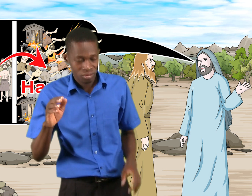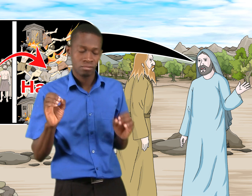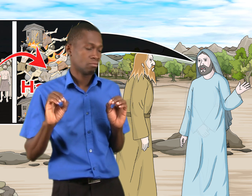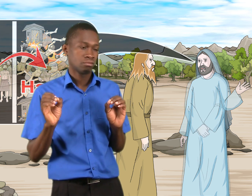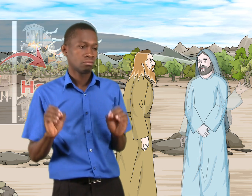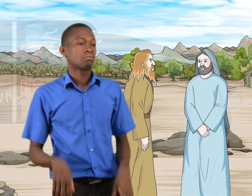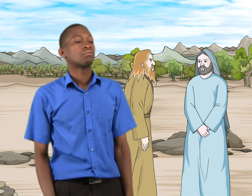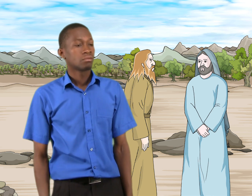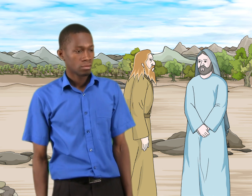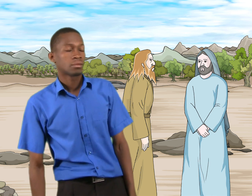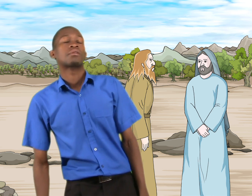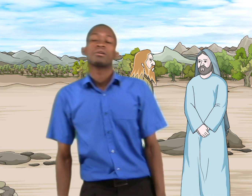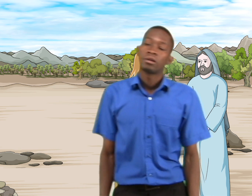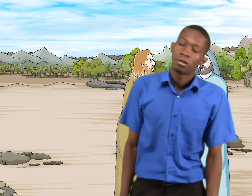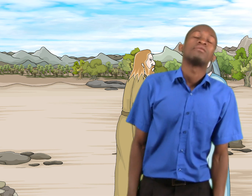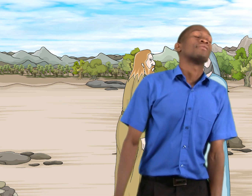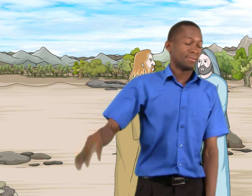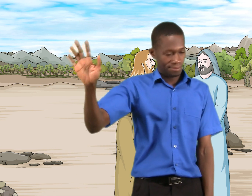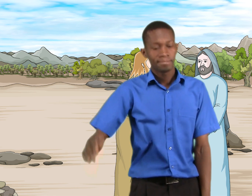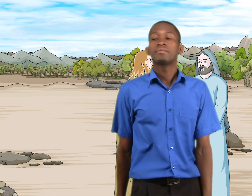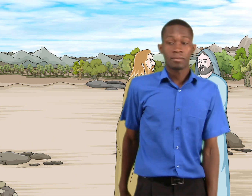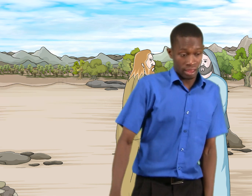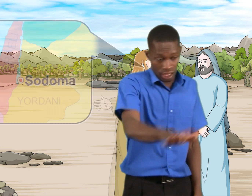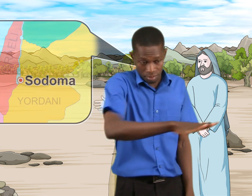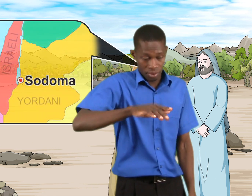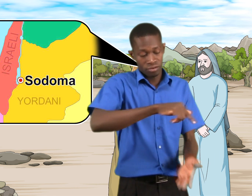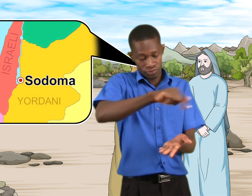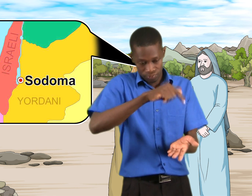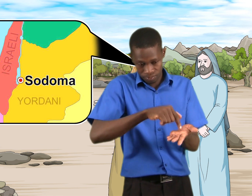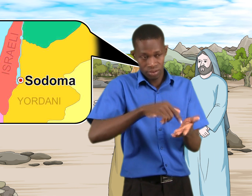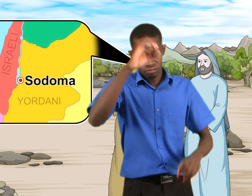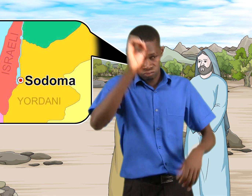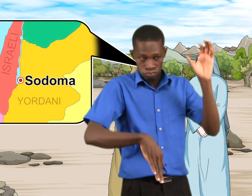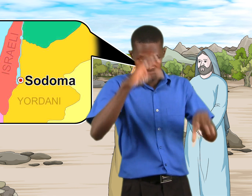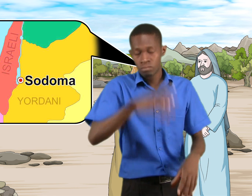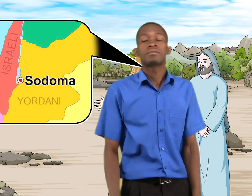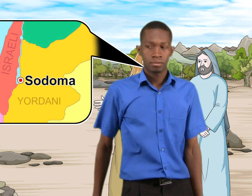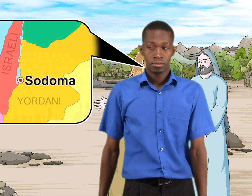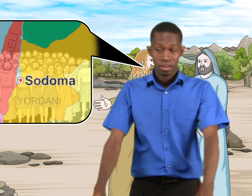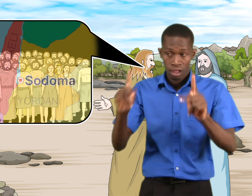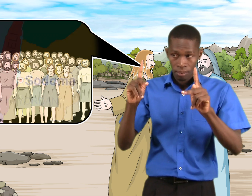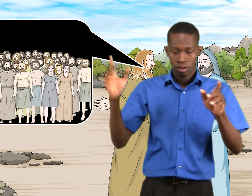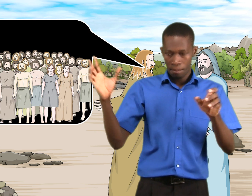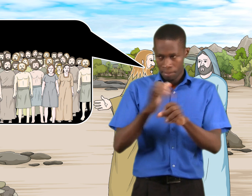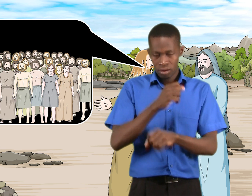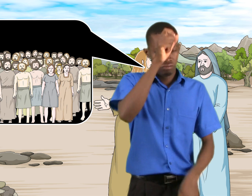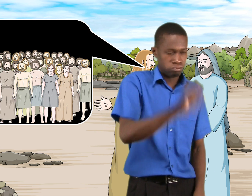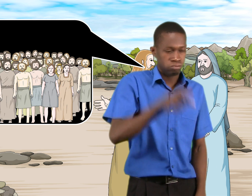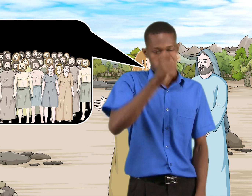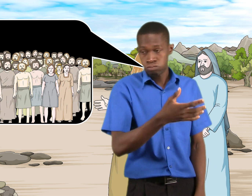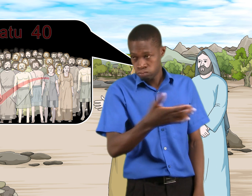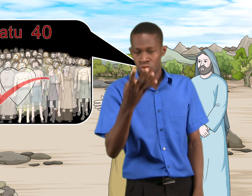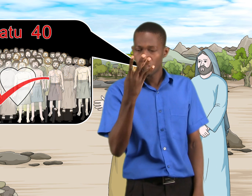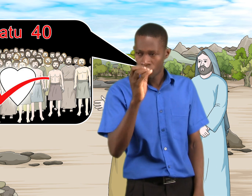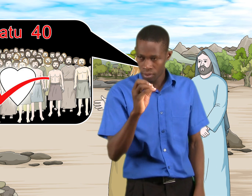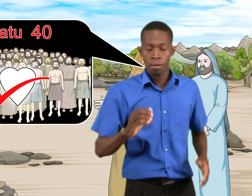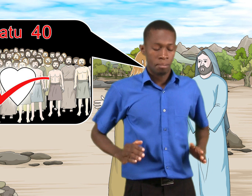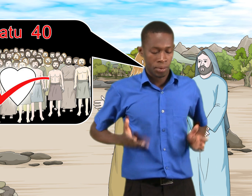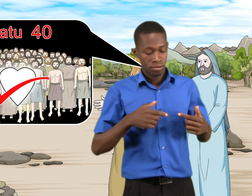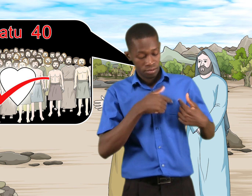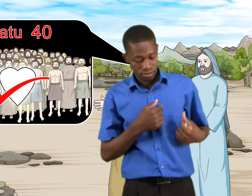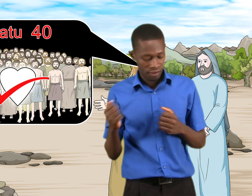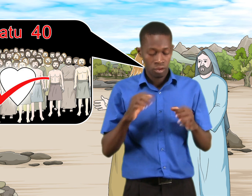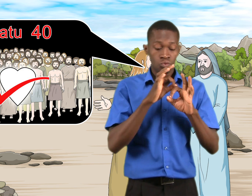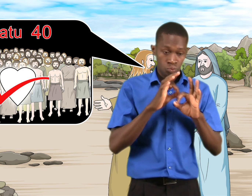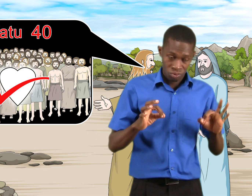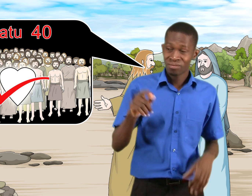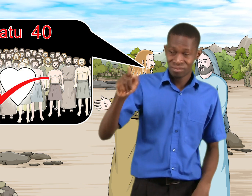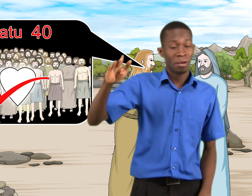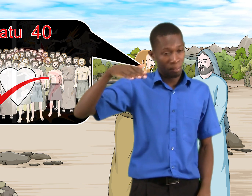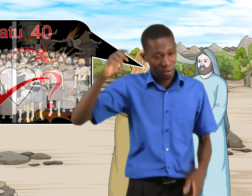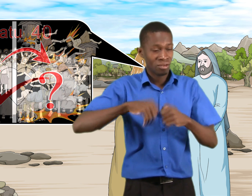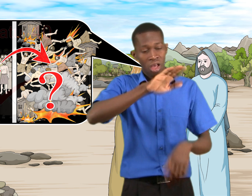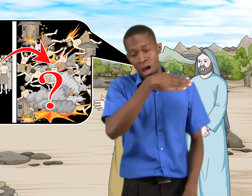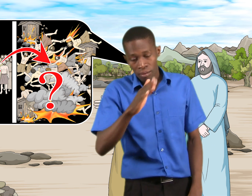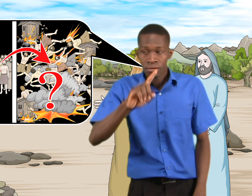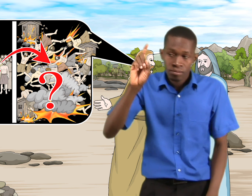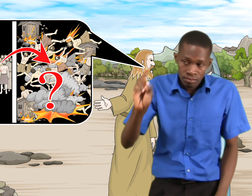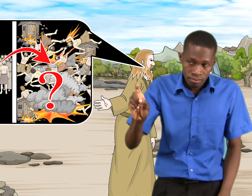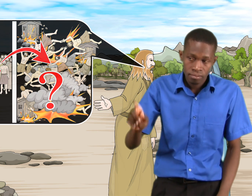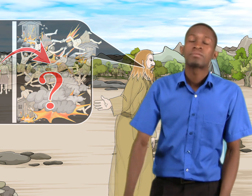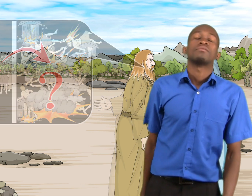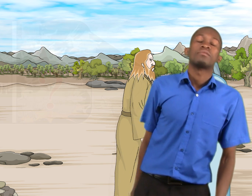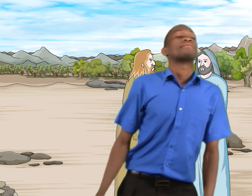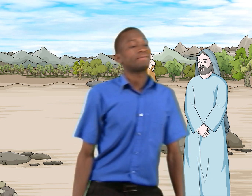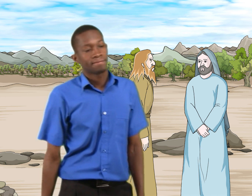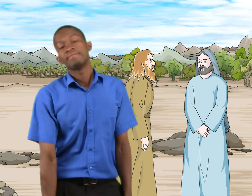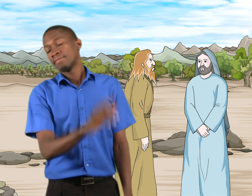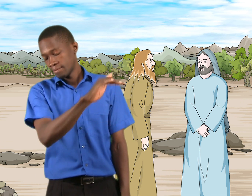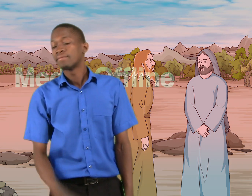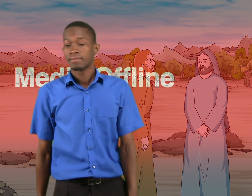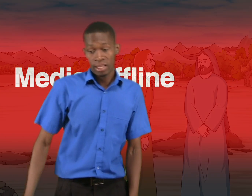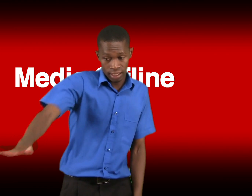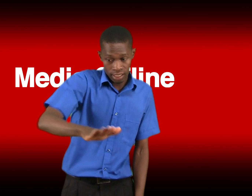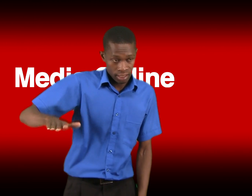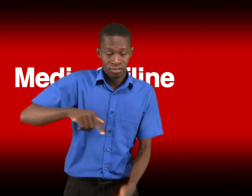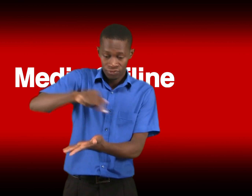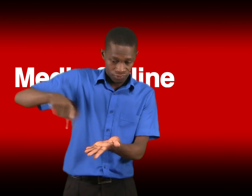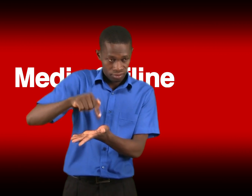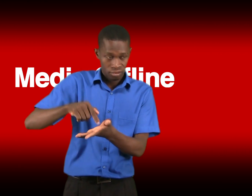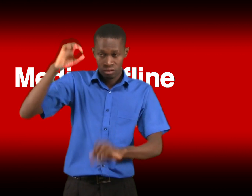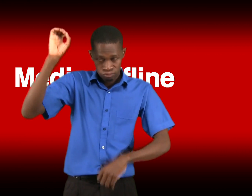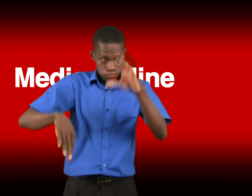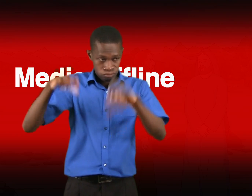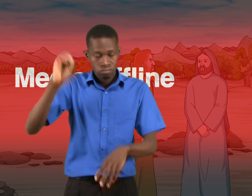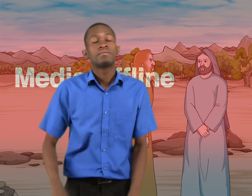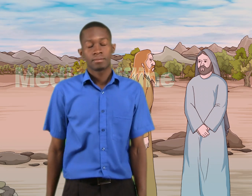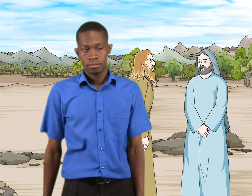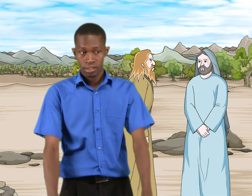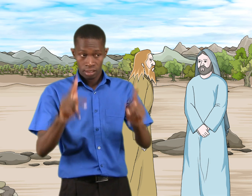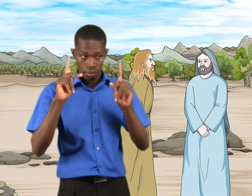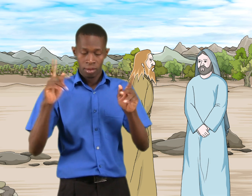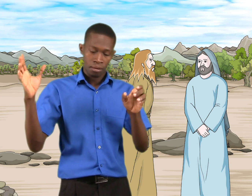Once again Abraham spoke to the LORD, “Suppose forty are found there?”